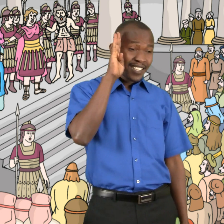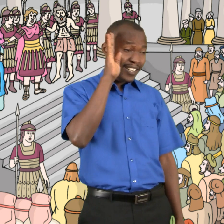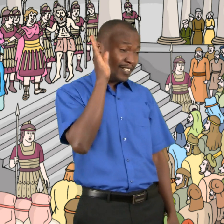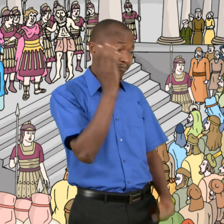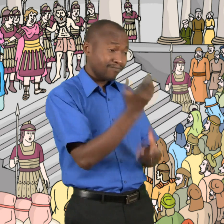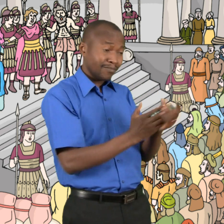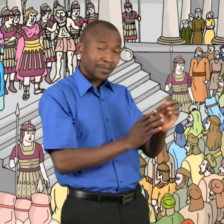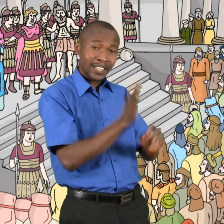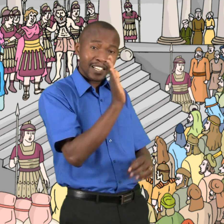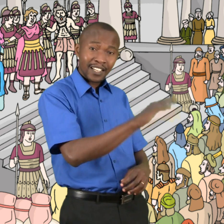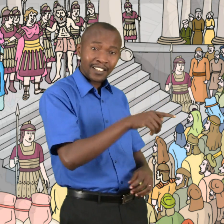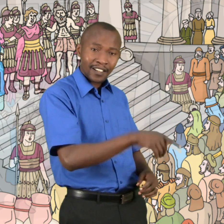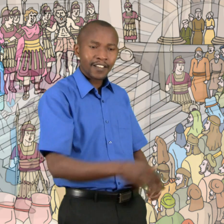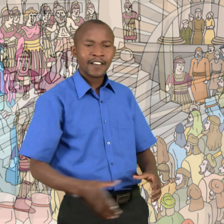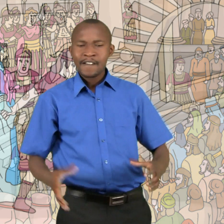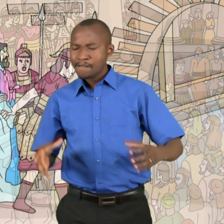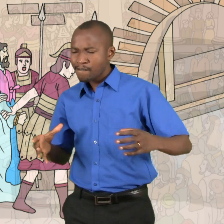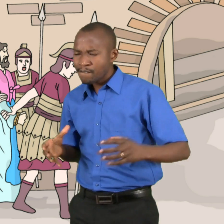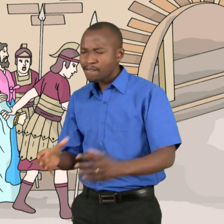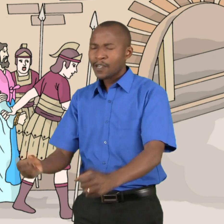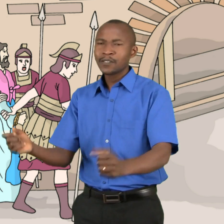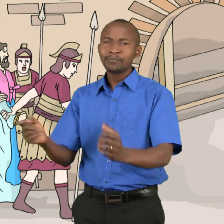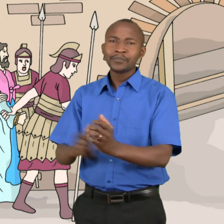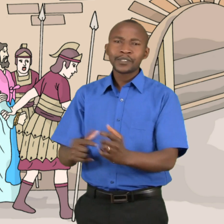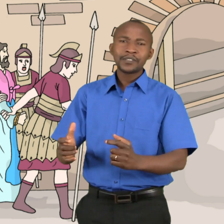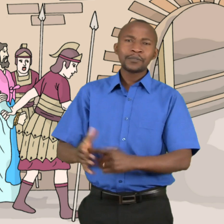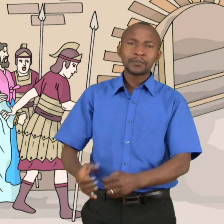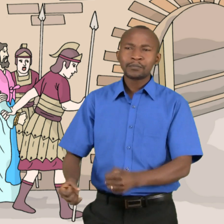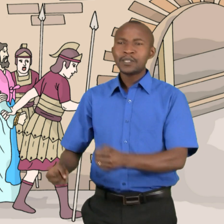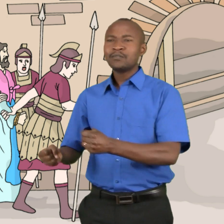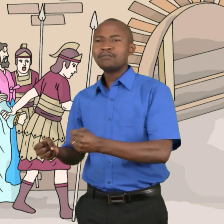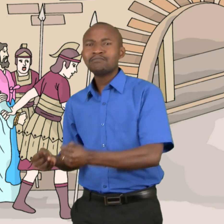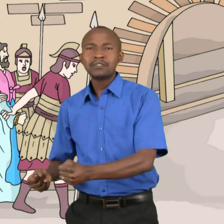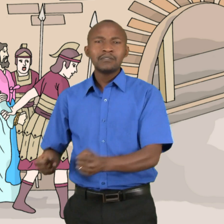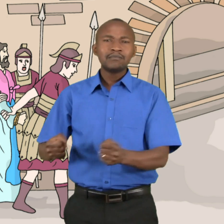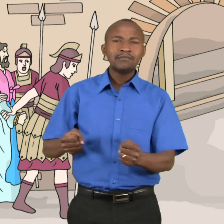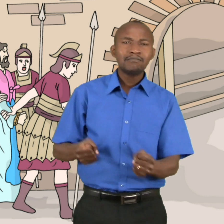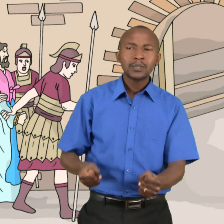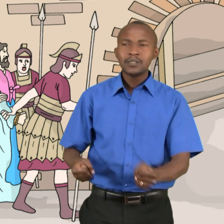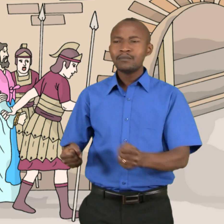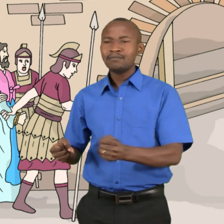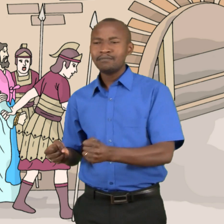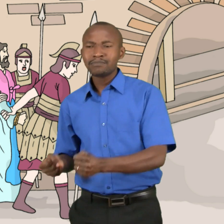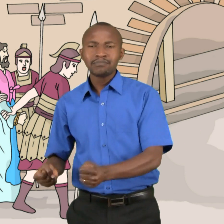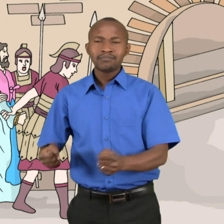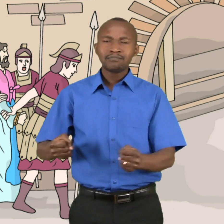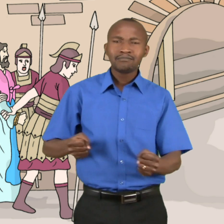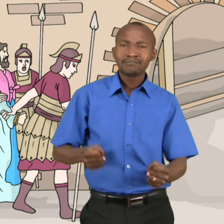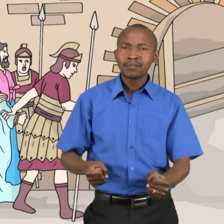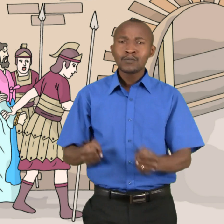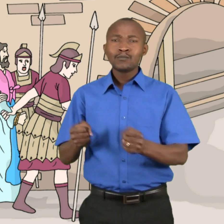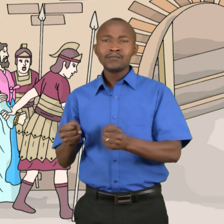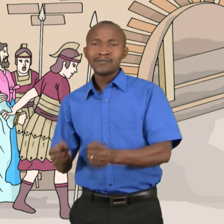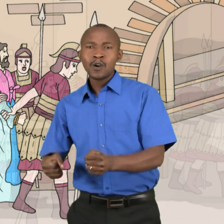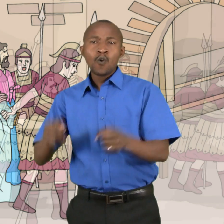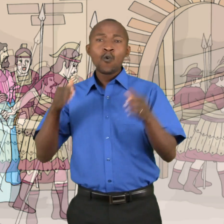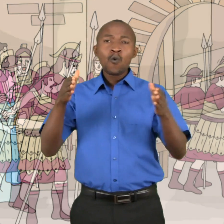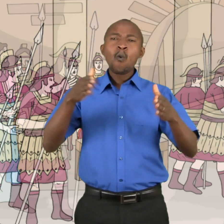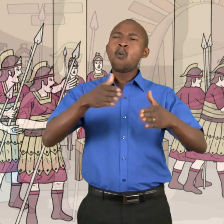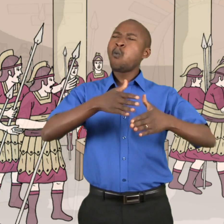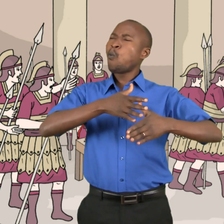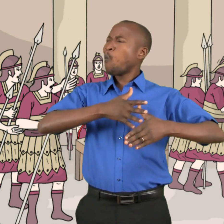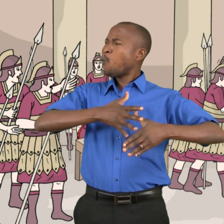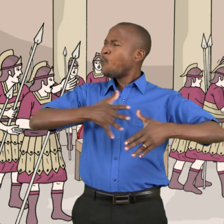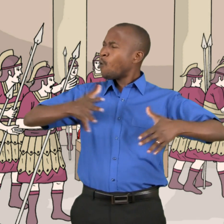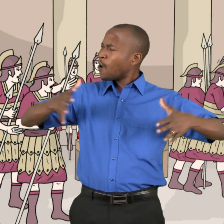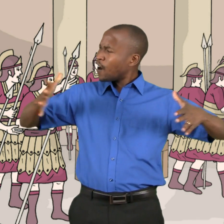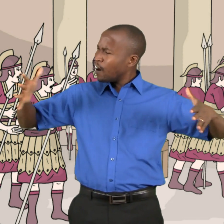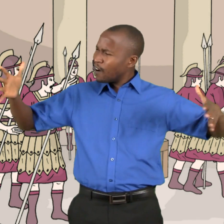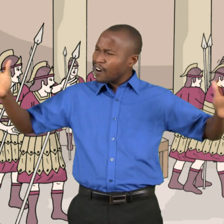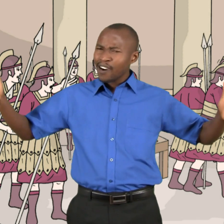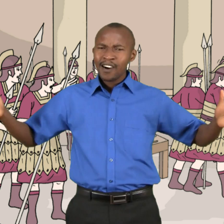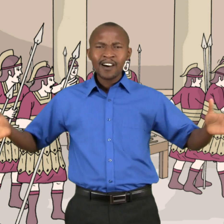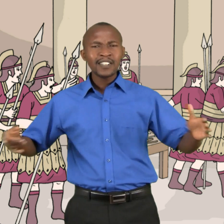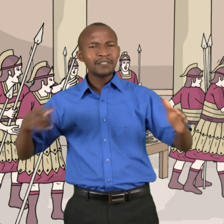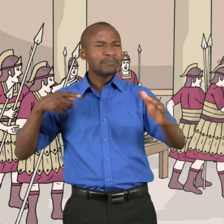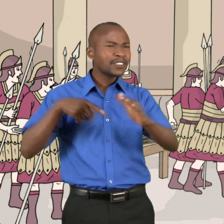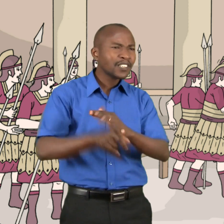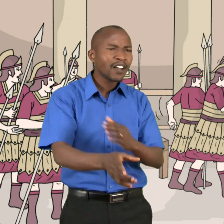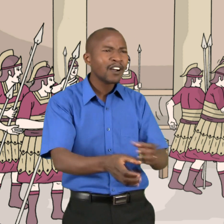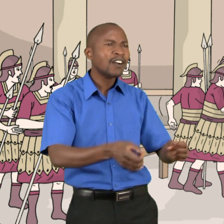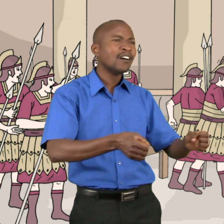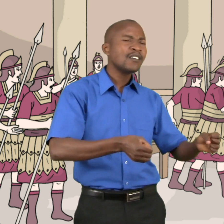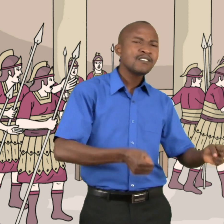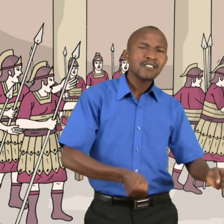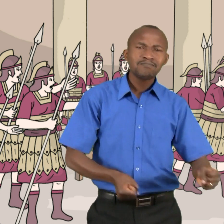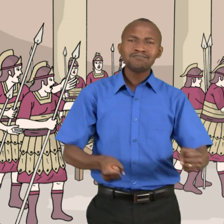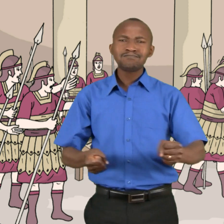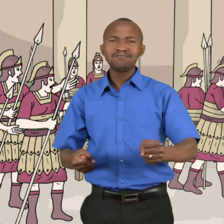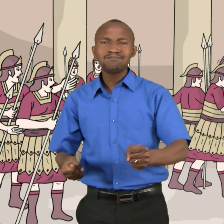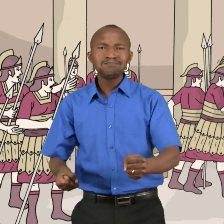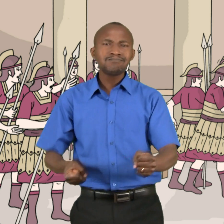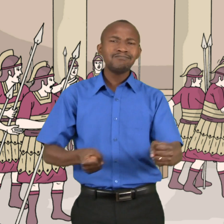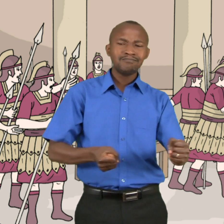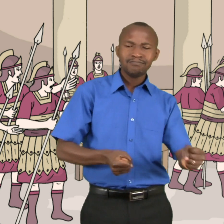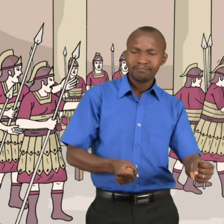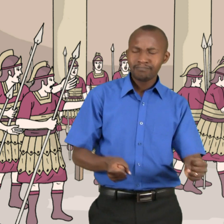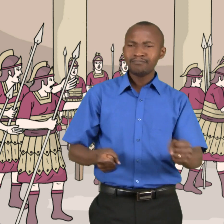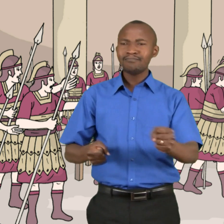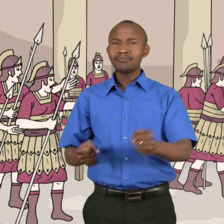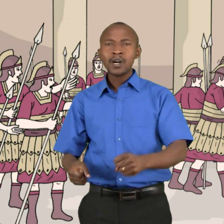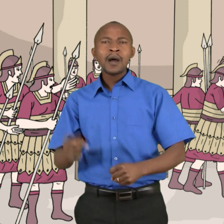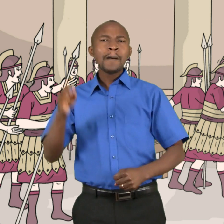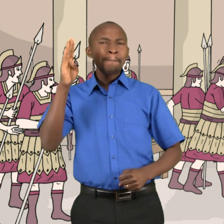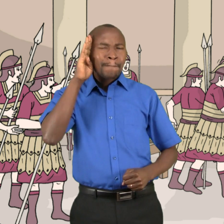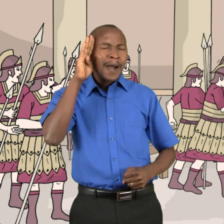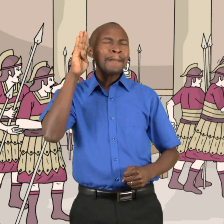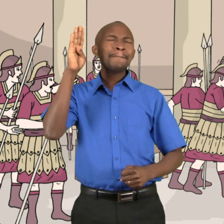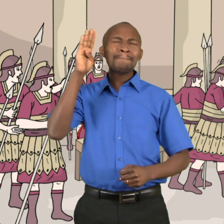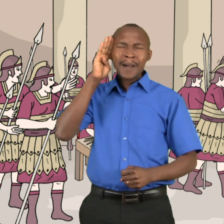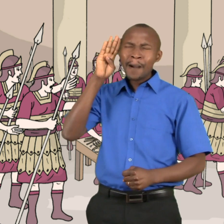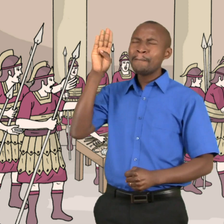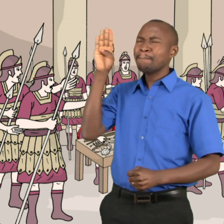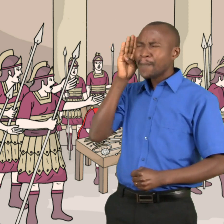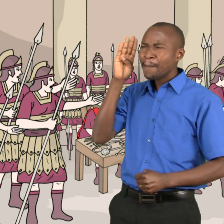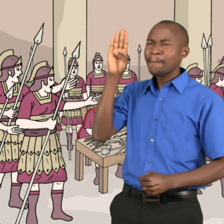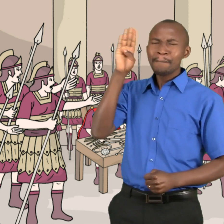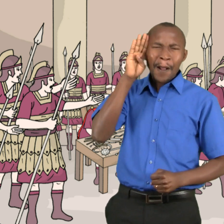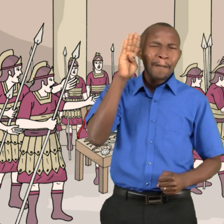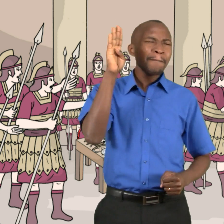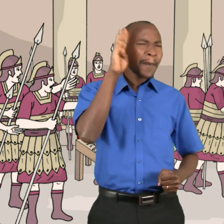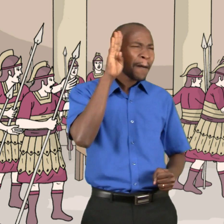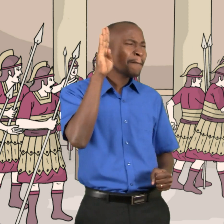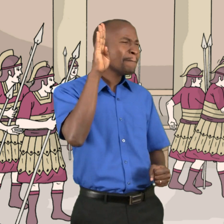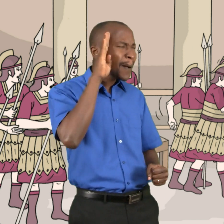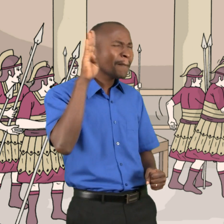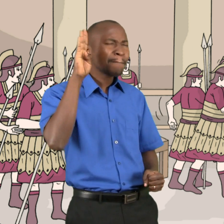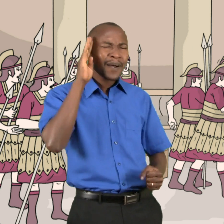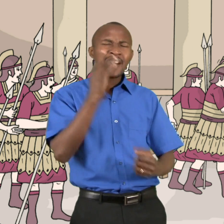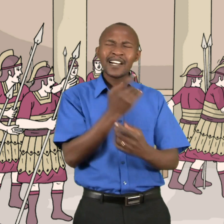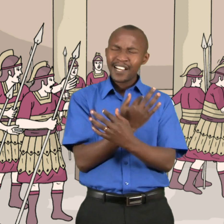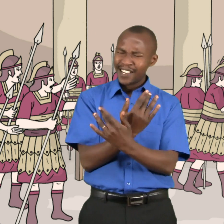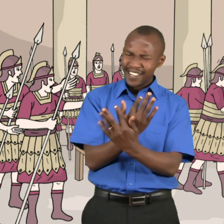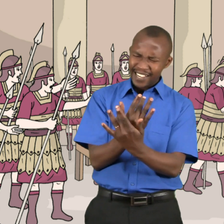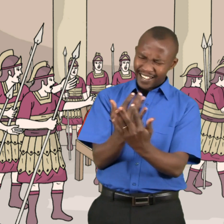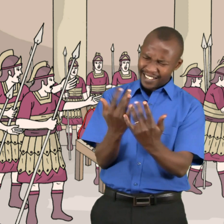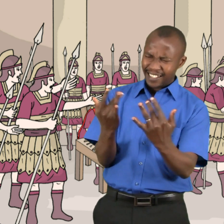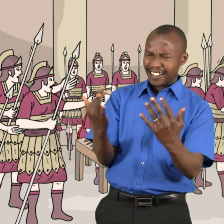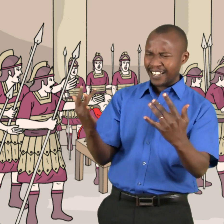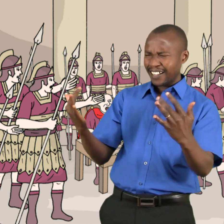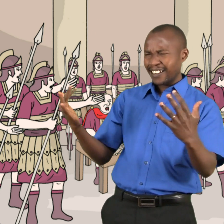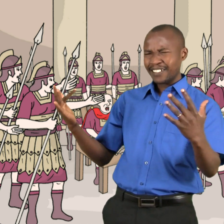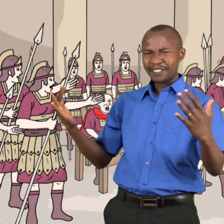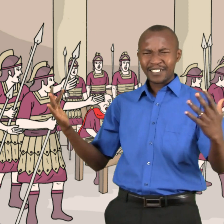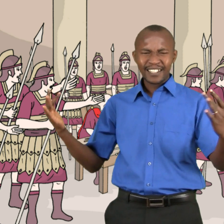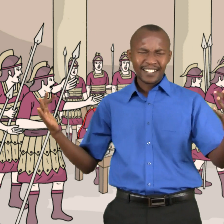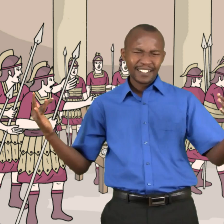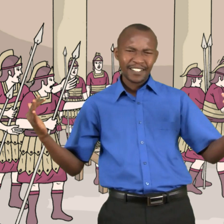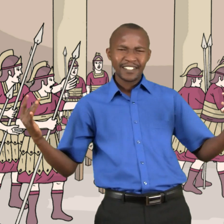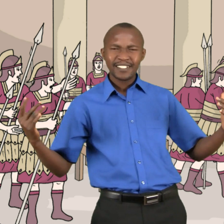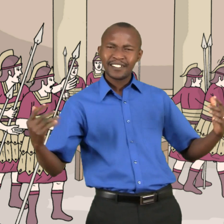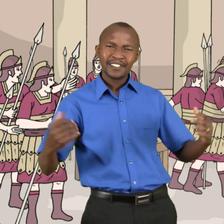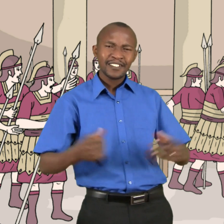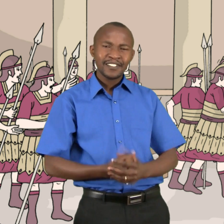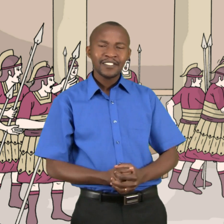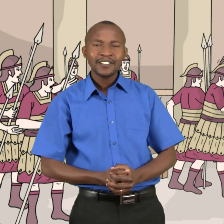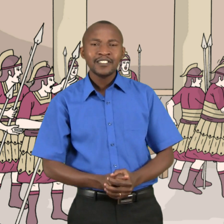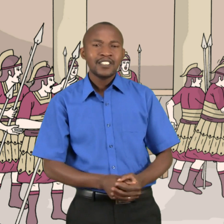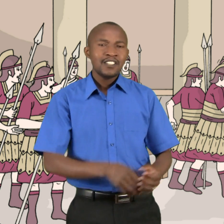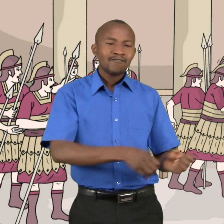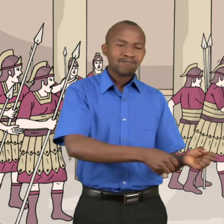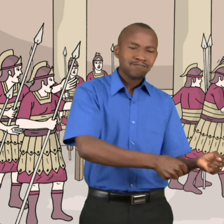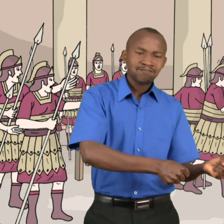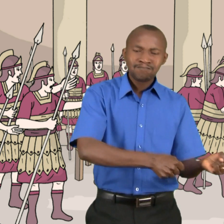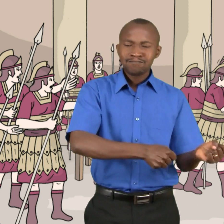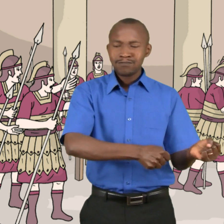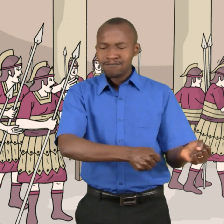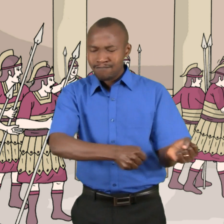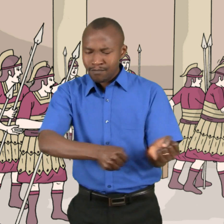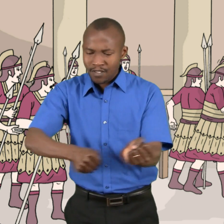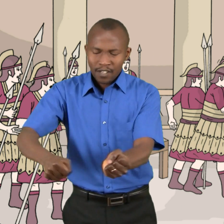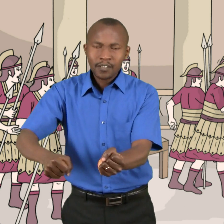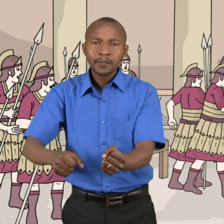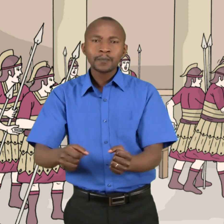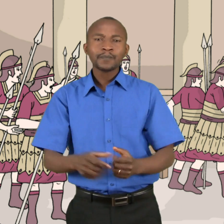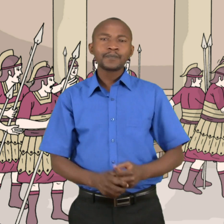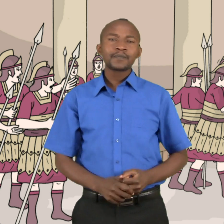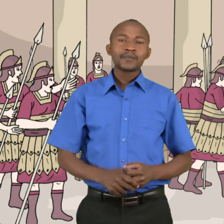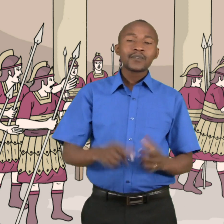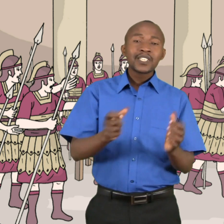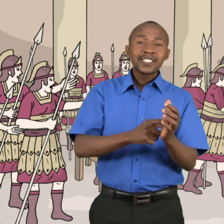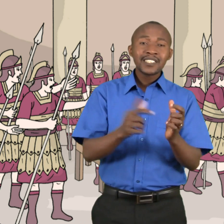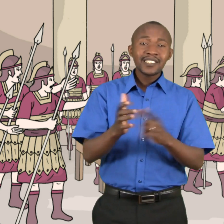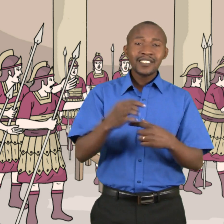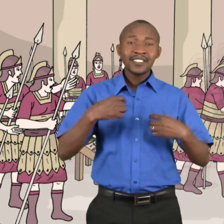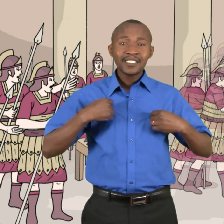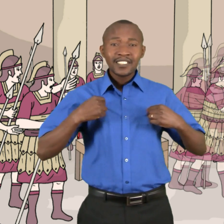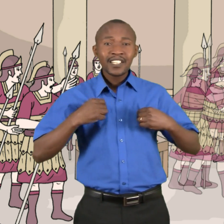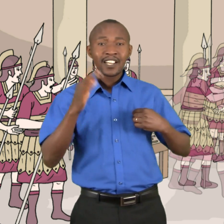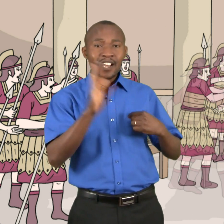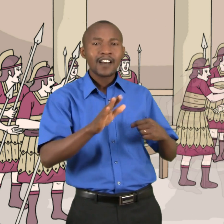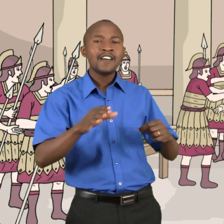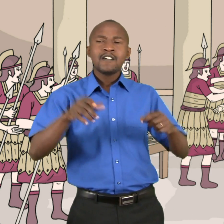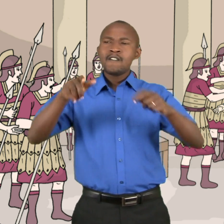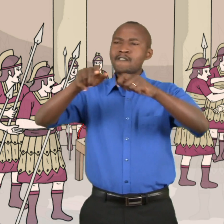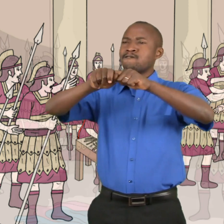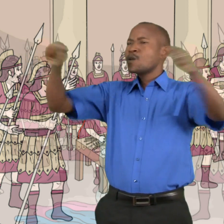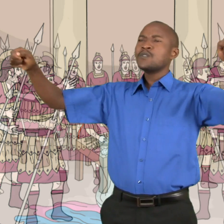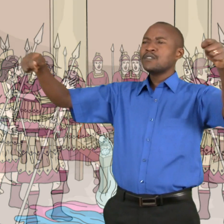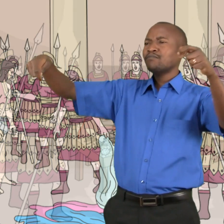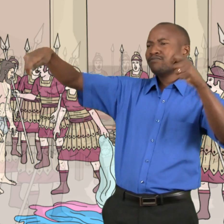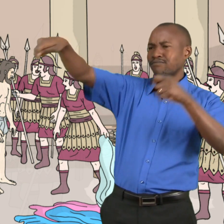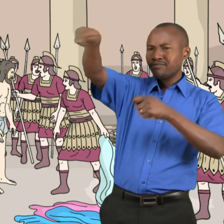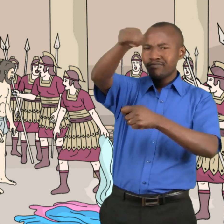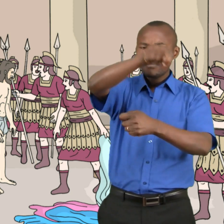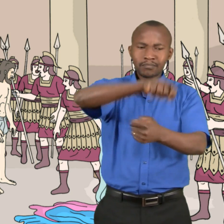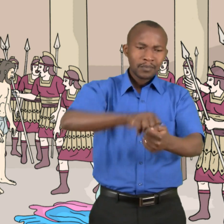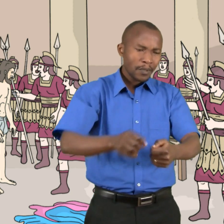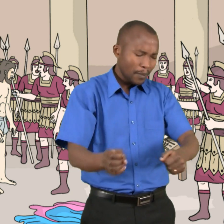But he had Jesus flogged, and handed Him over to be crucified. Then the governor’s soldiers took Jesus into the Praetorium and gathered the whole company around Him.